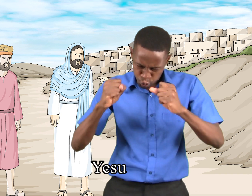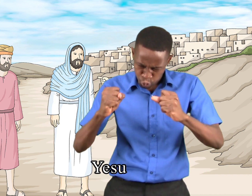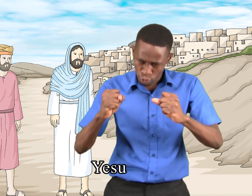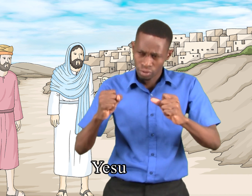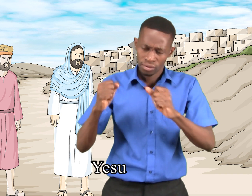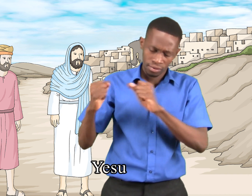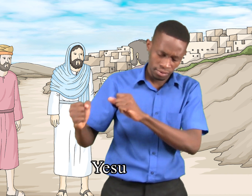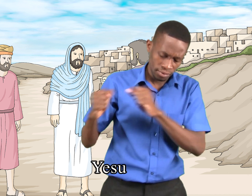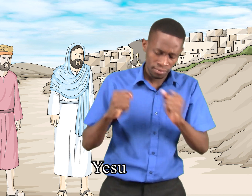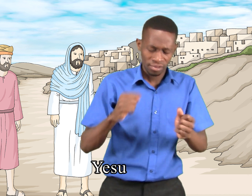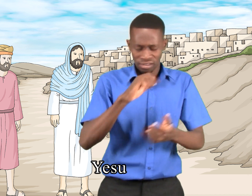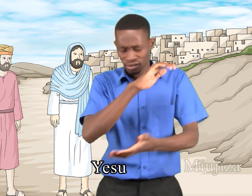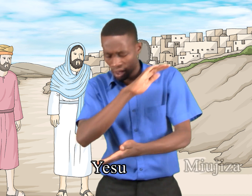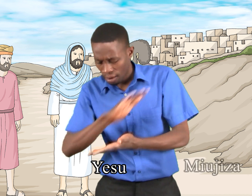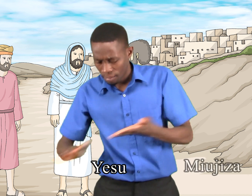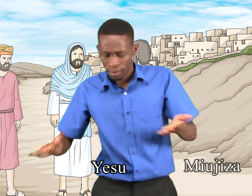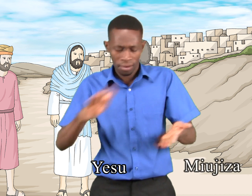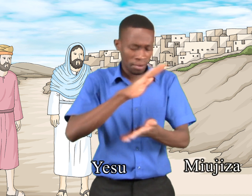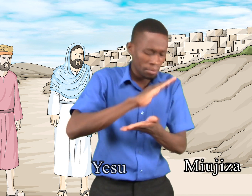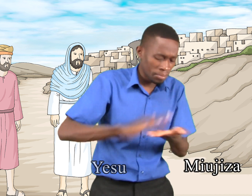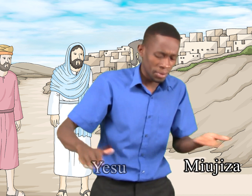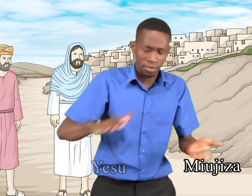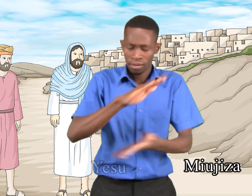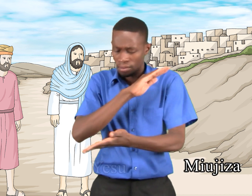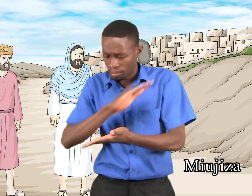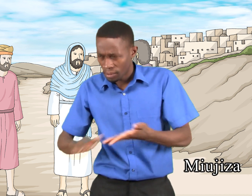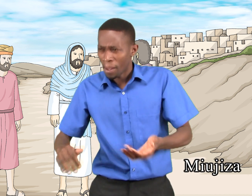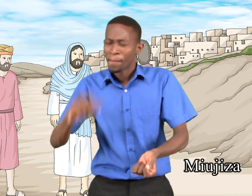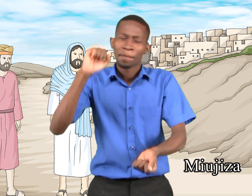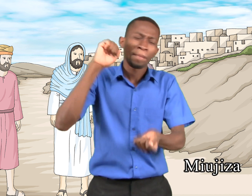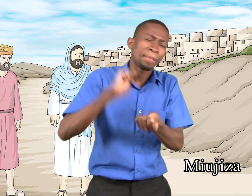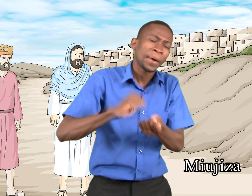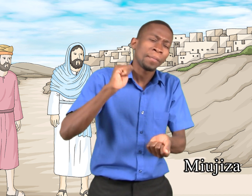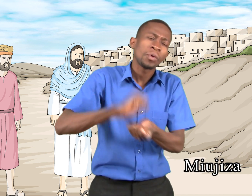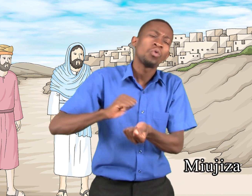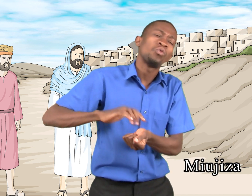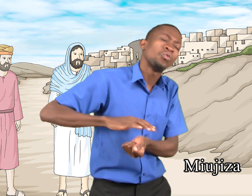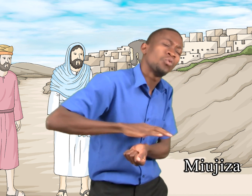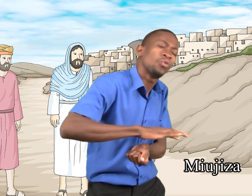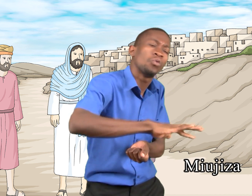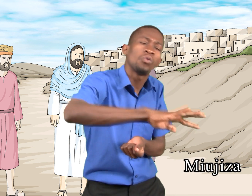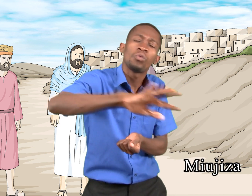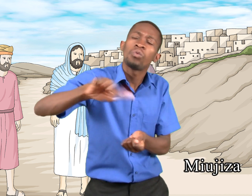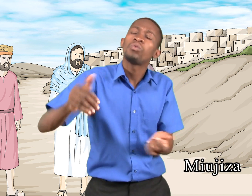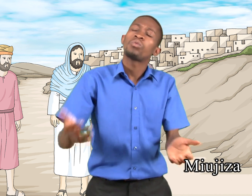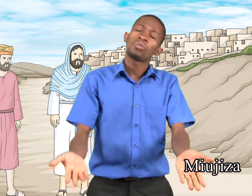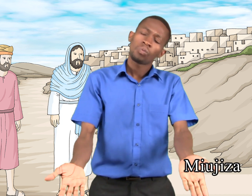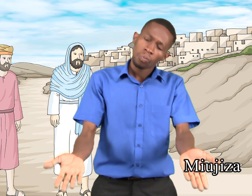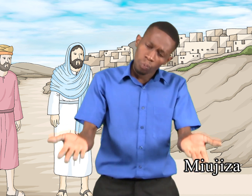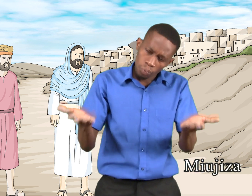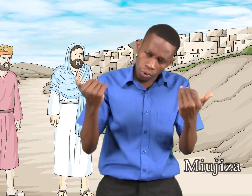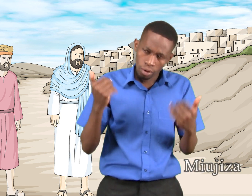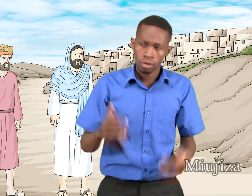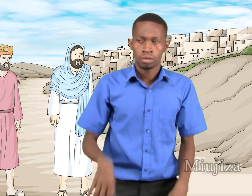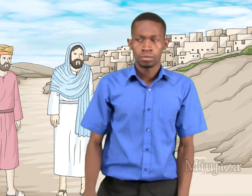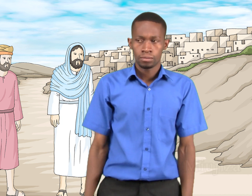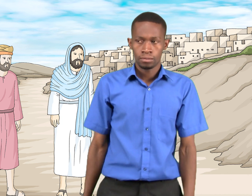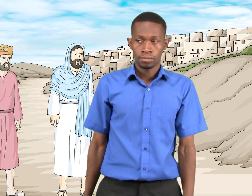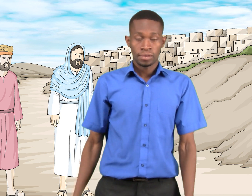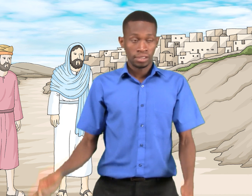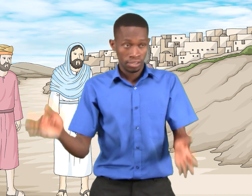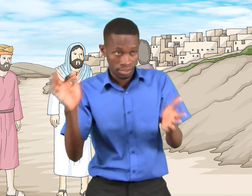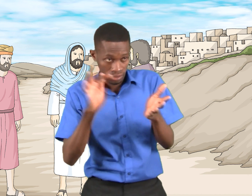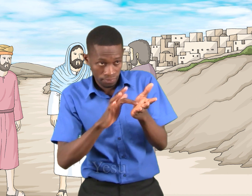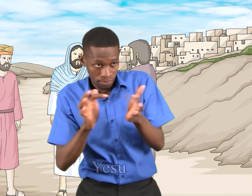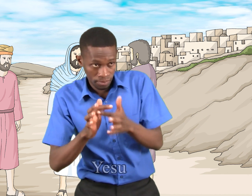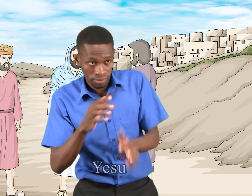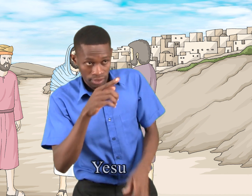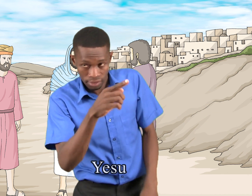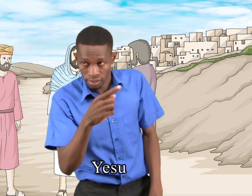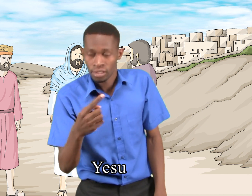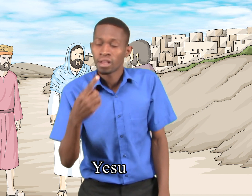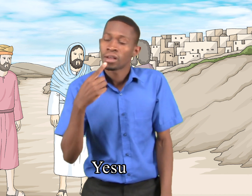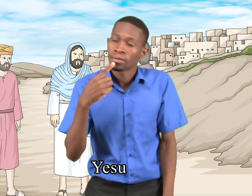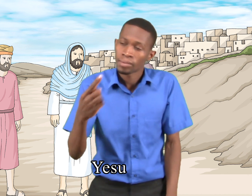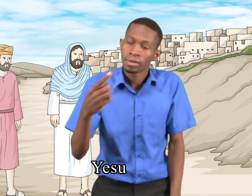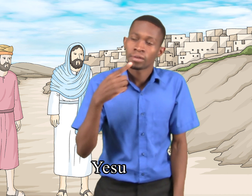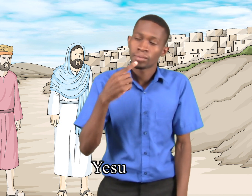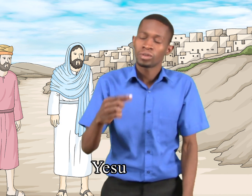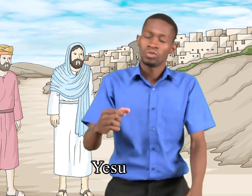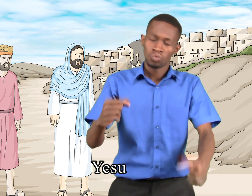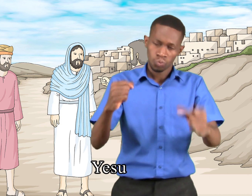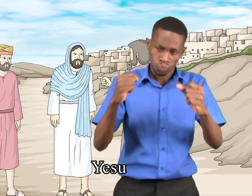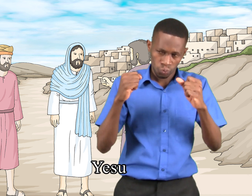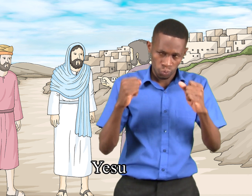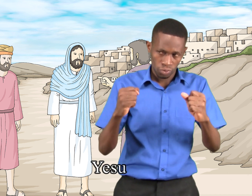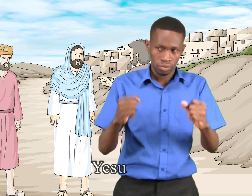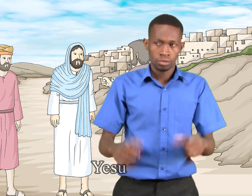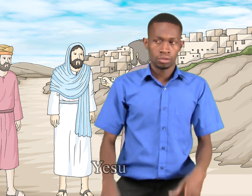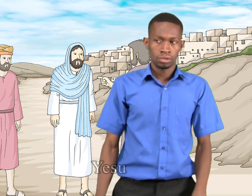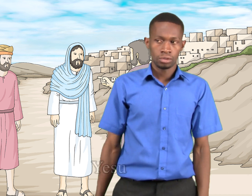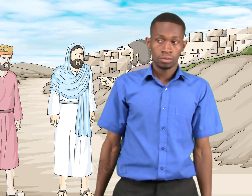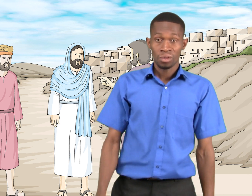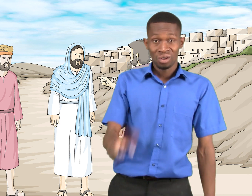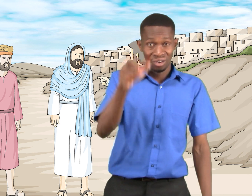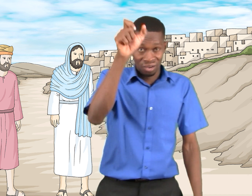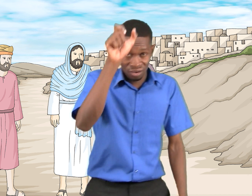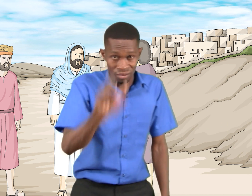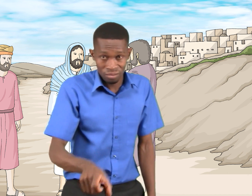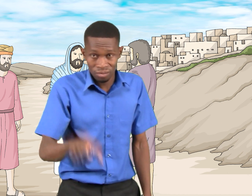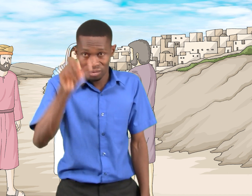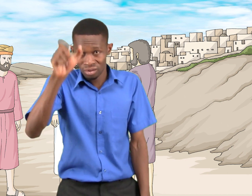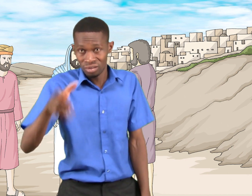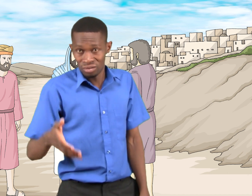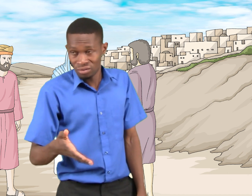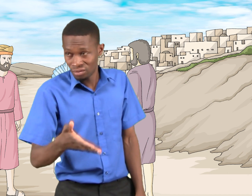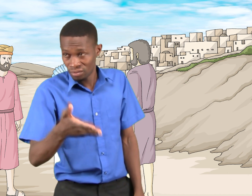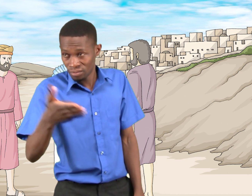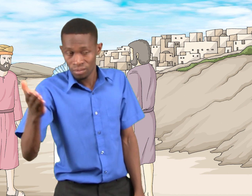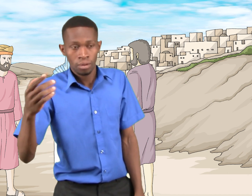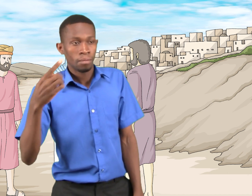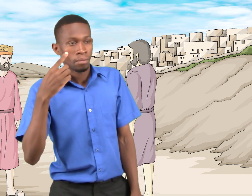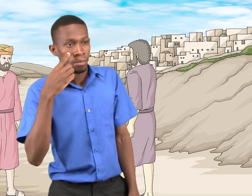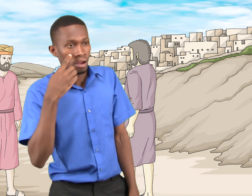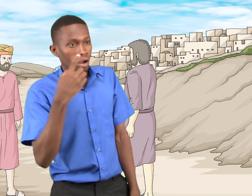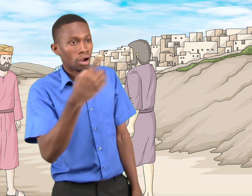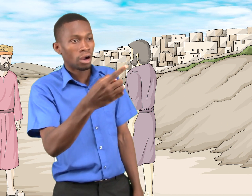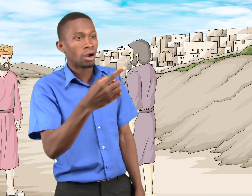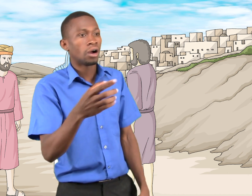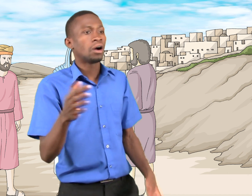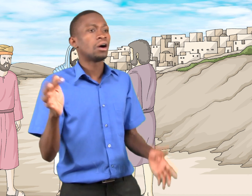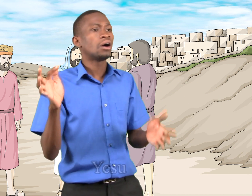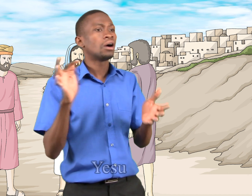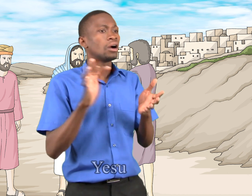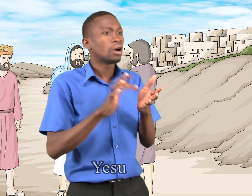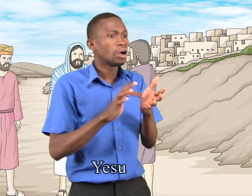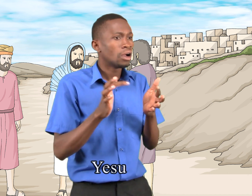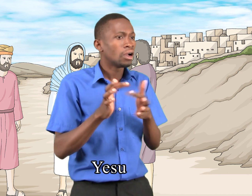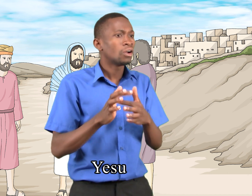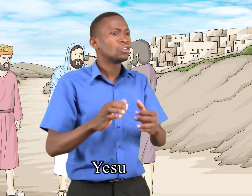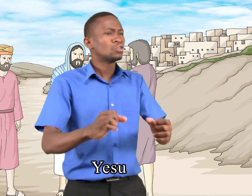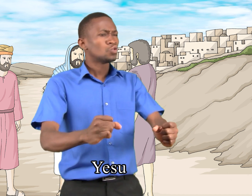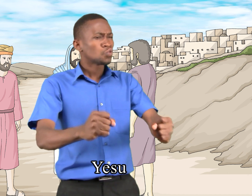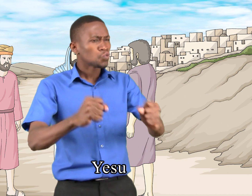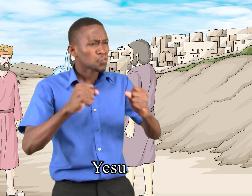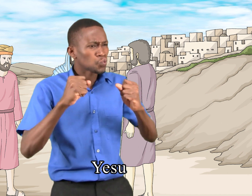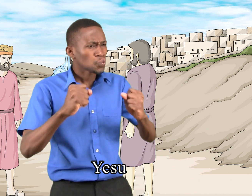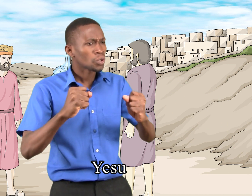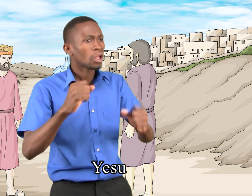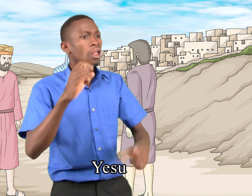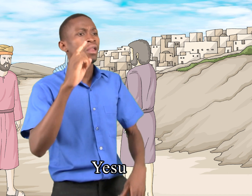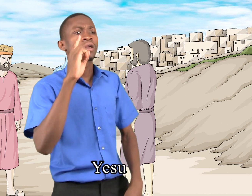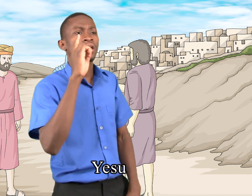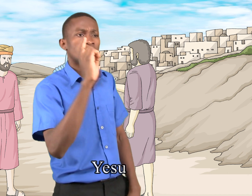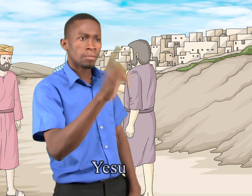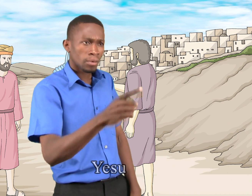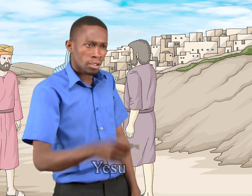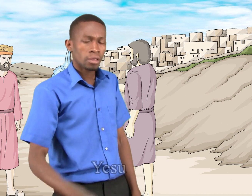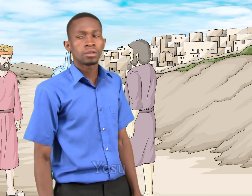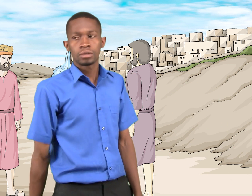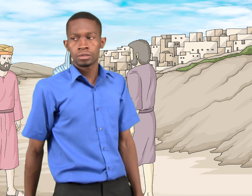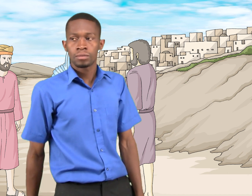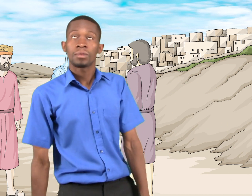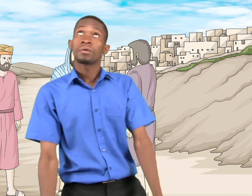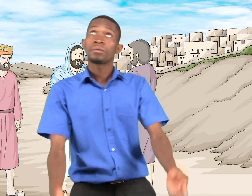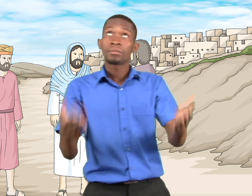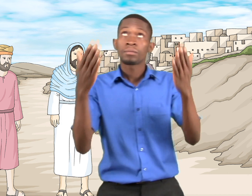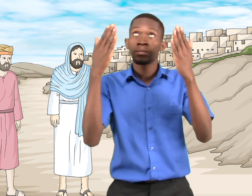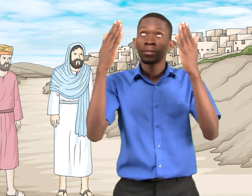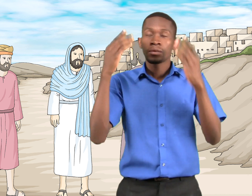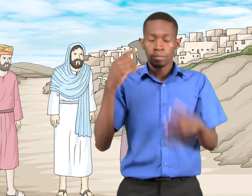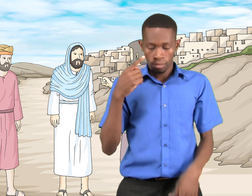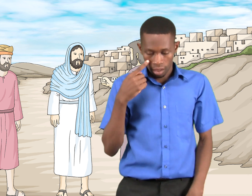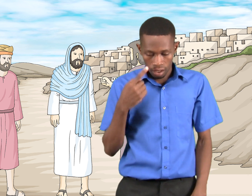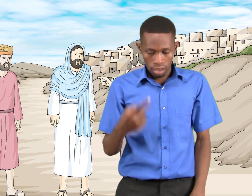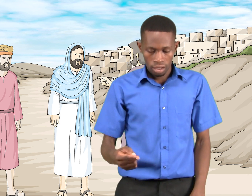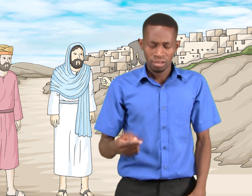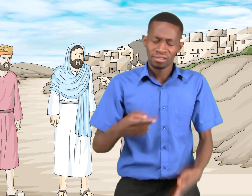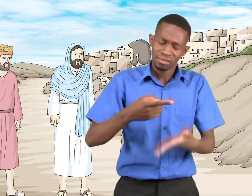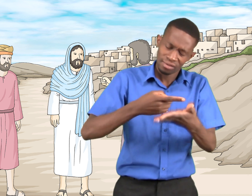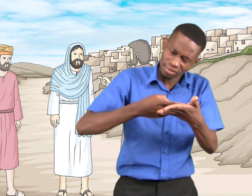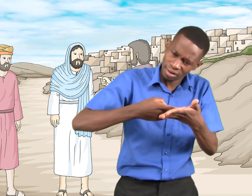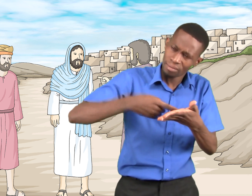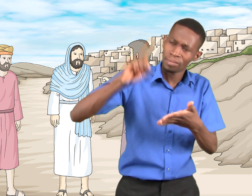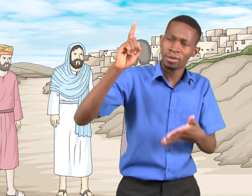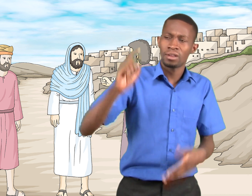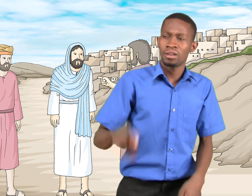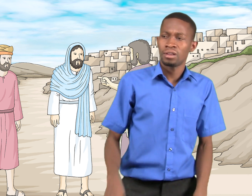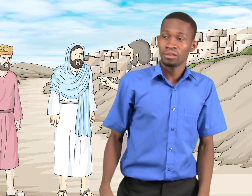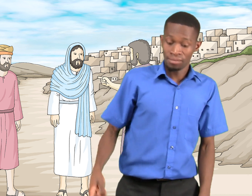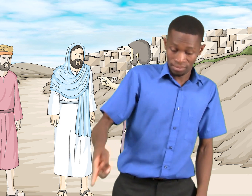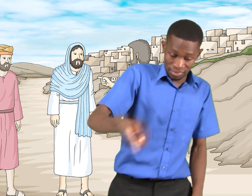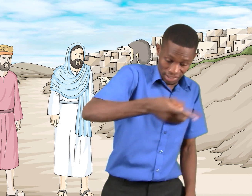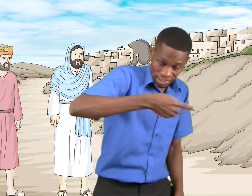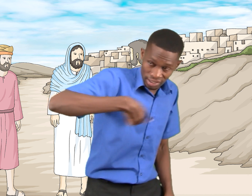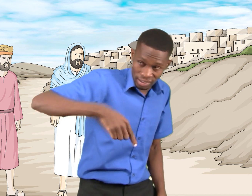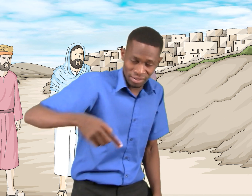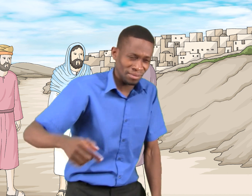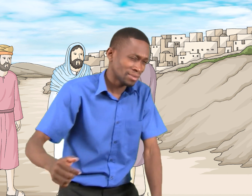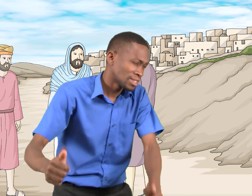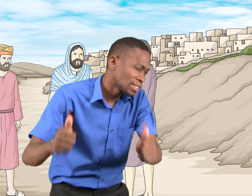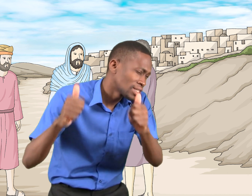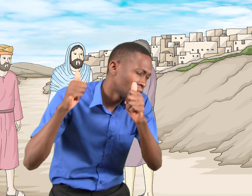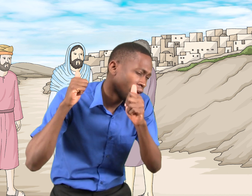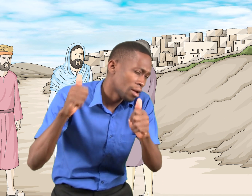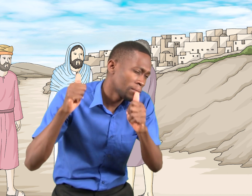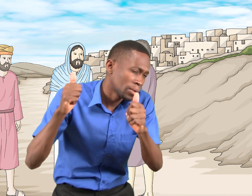“The events involving Jesus of Nazareth,” they answered.